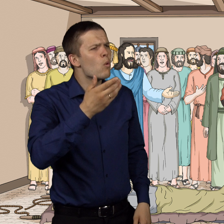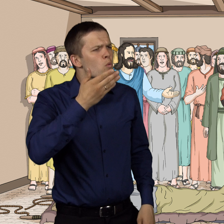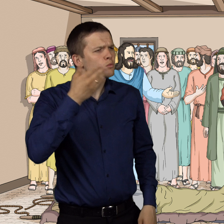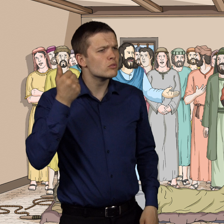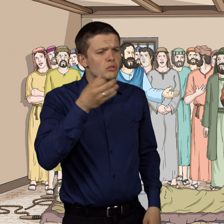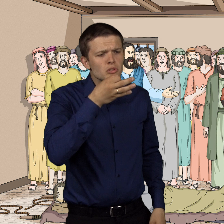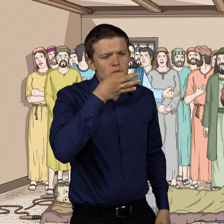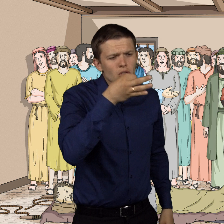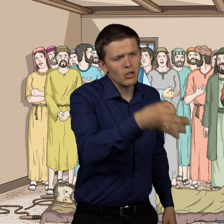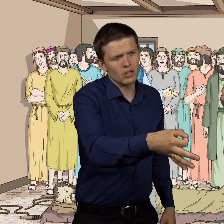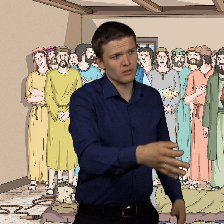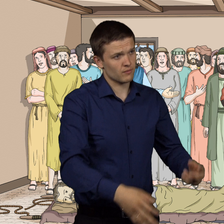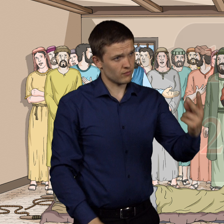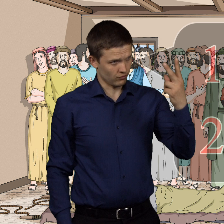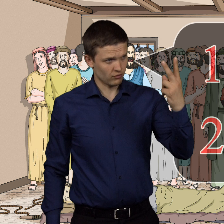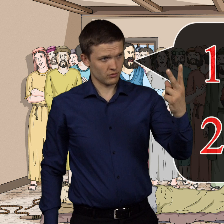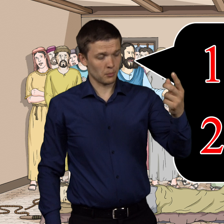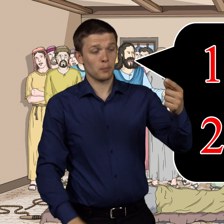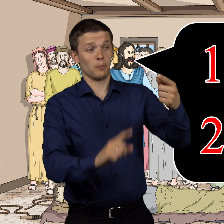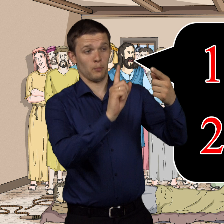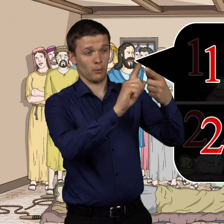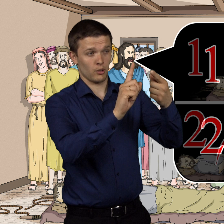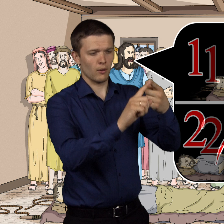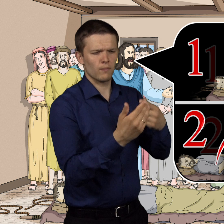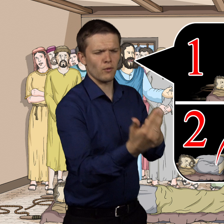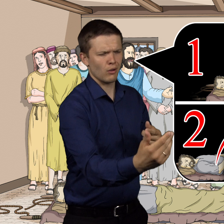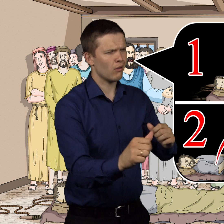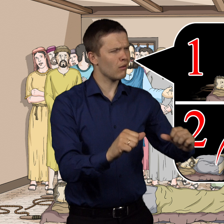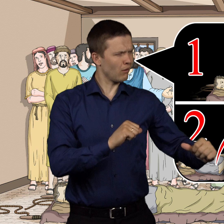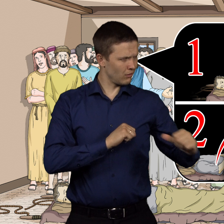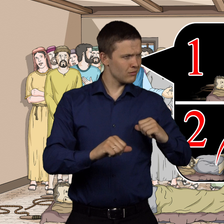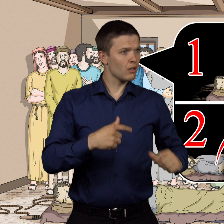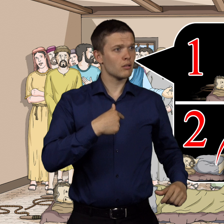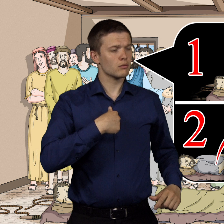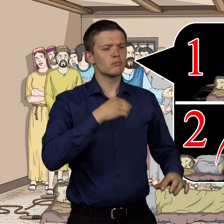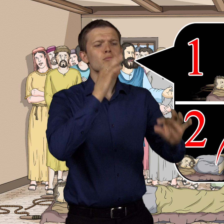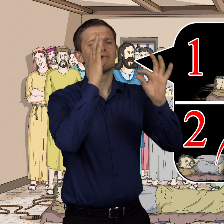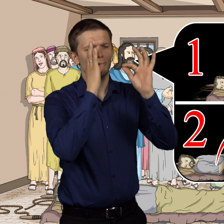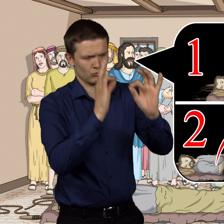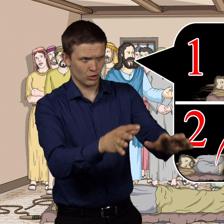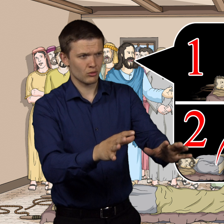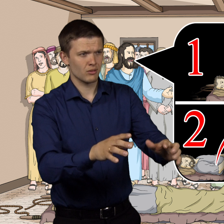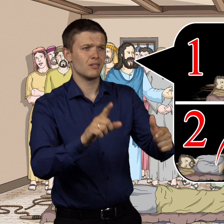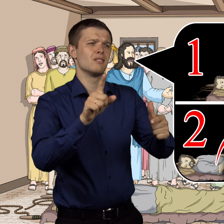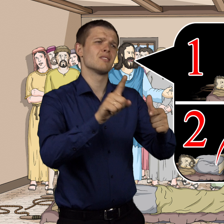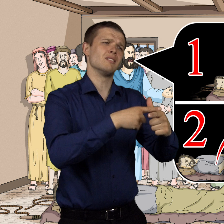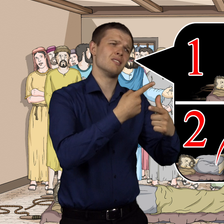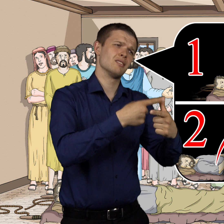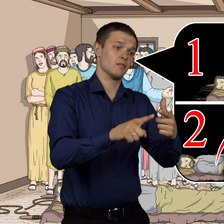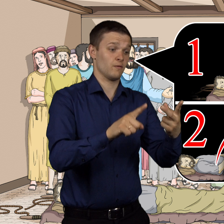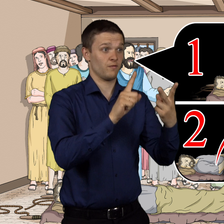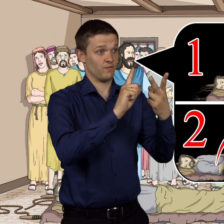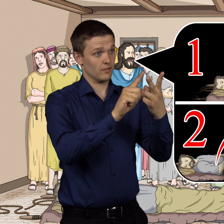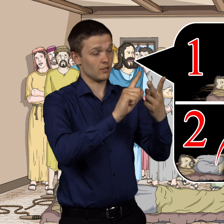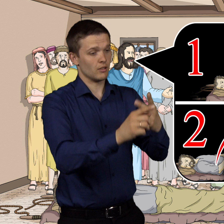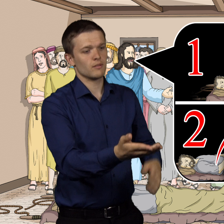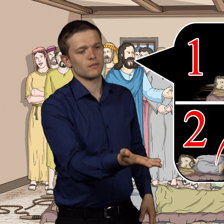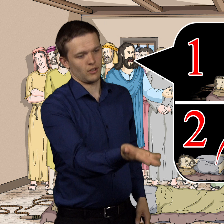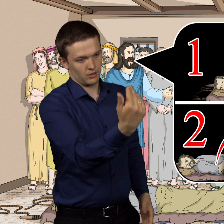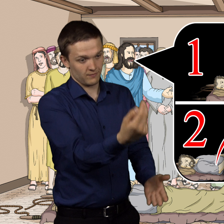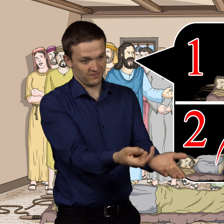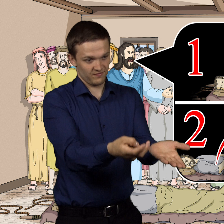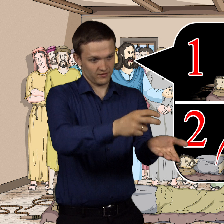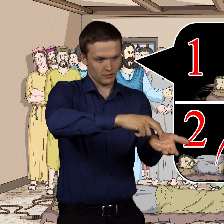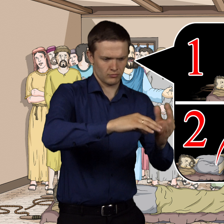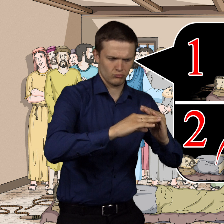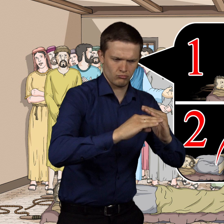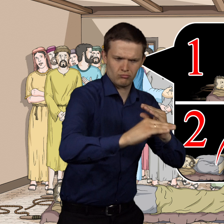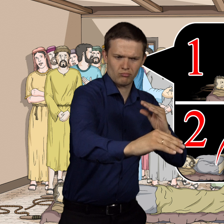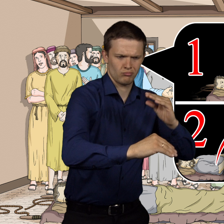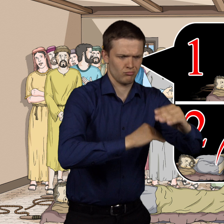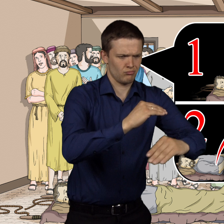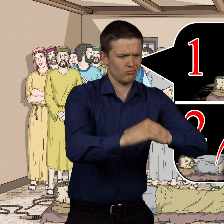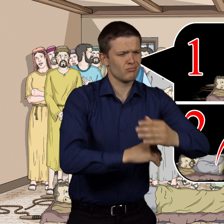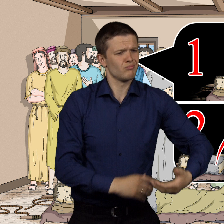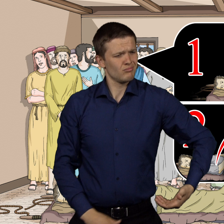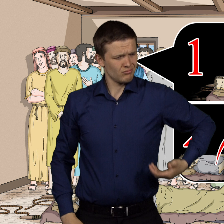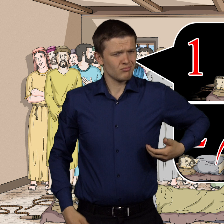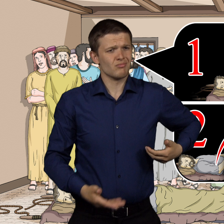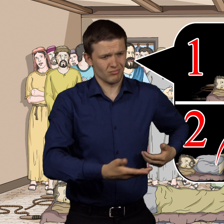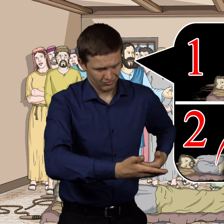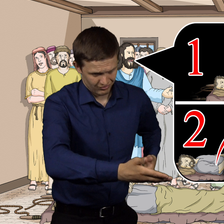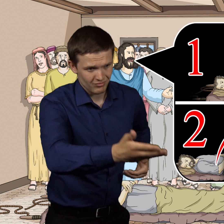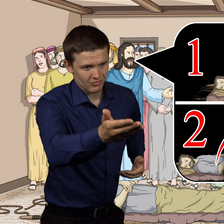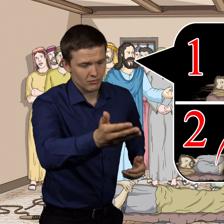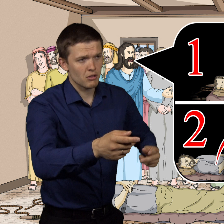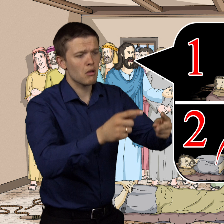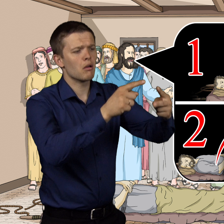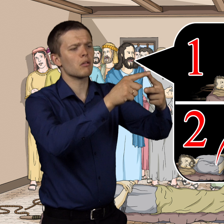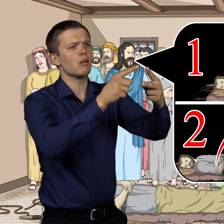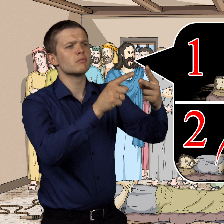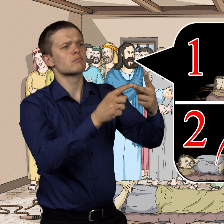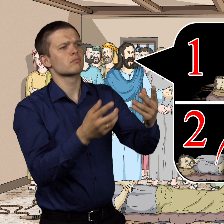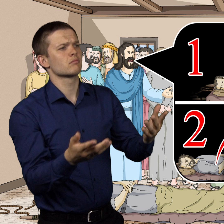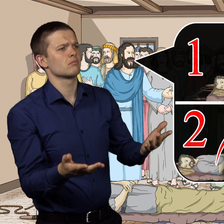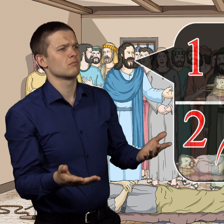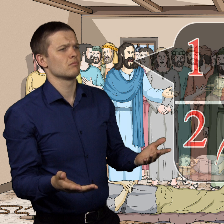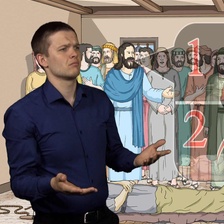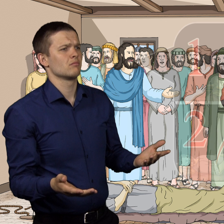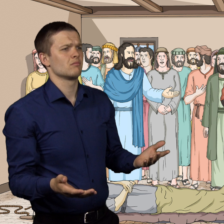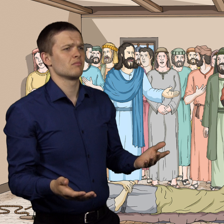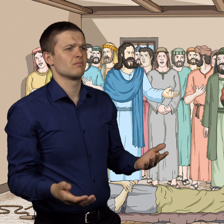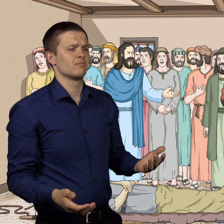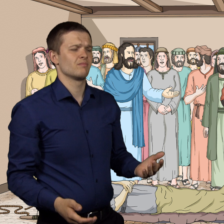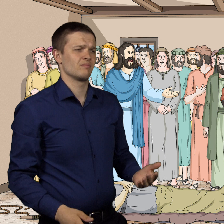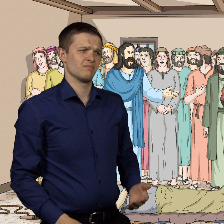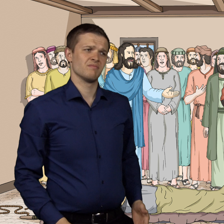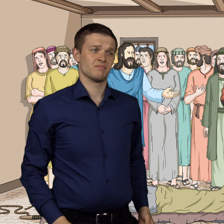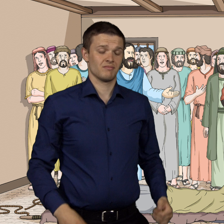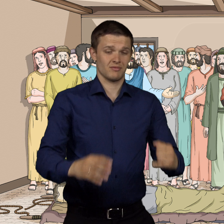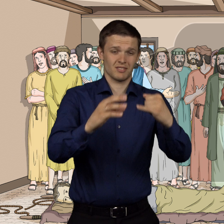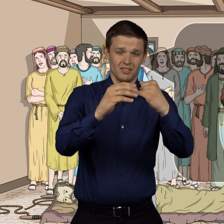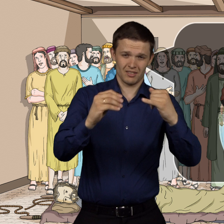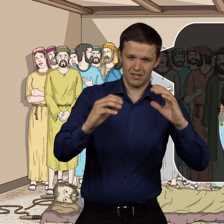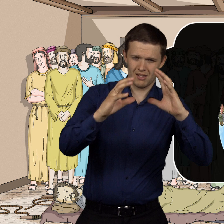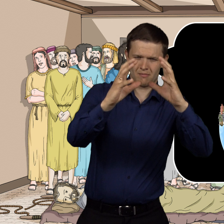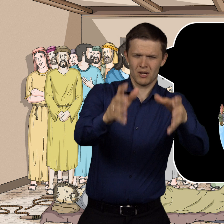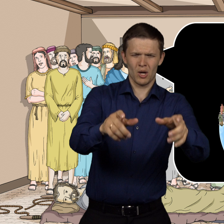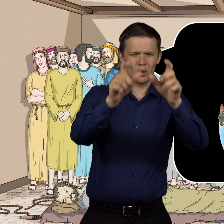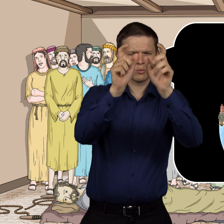“Which is easier: to say to a paralytic, ‘Your sins are forgiven,’ or to say, ‘Get up, pick up your mat, and walk’?